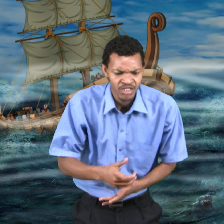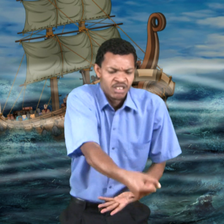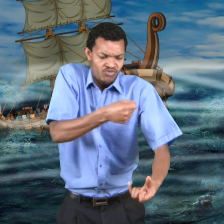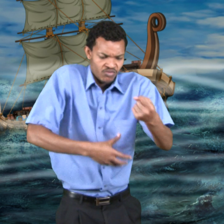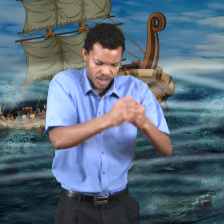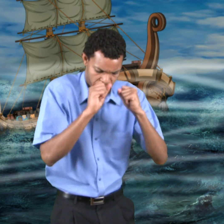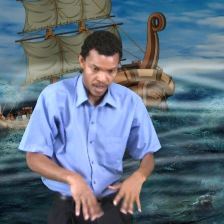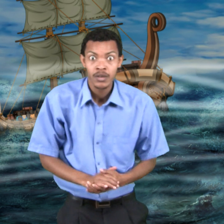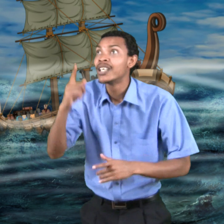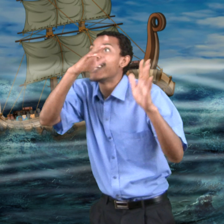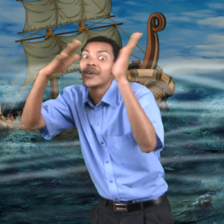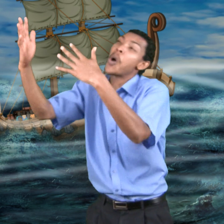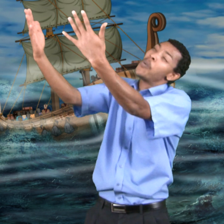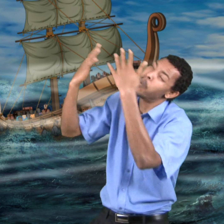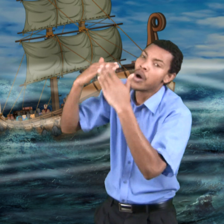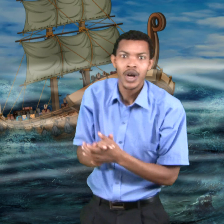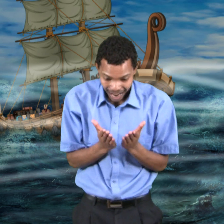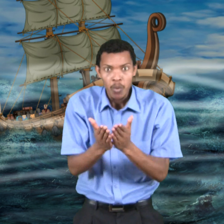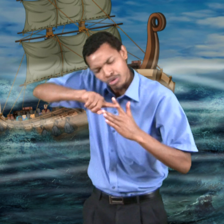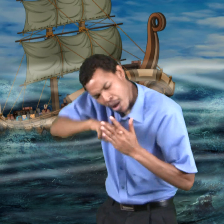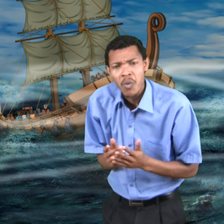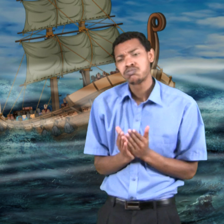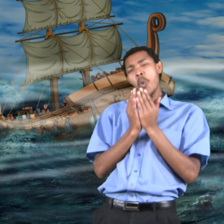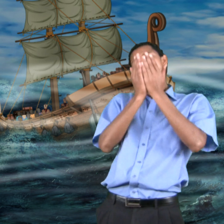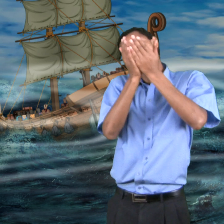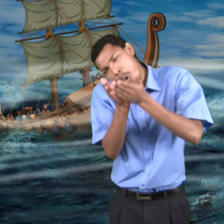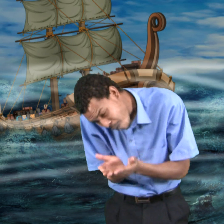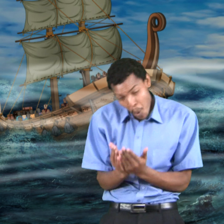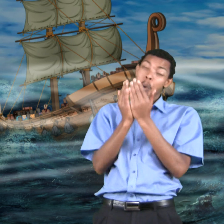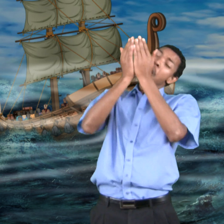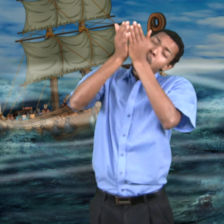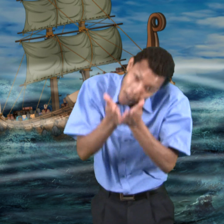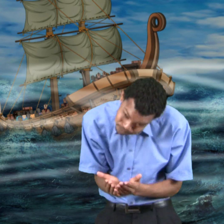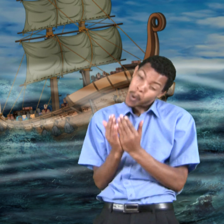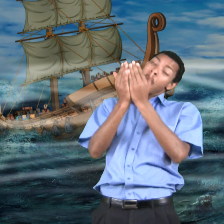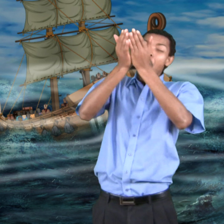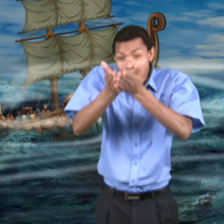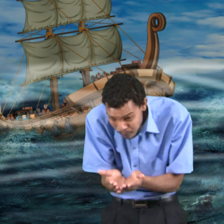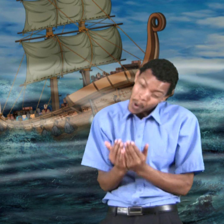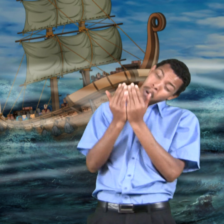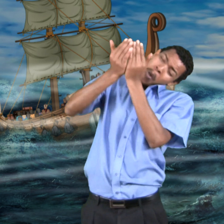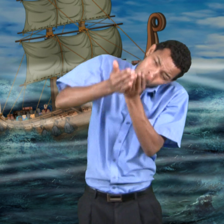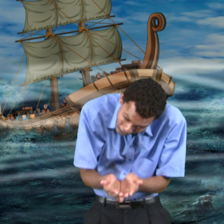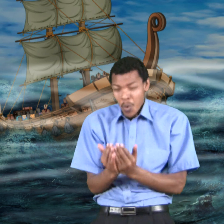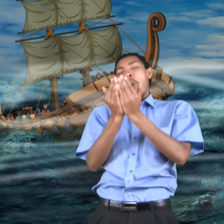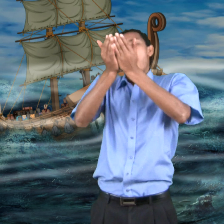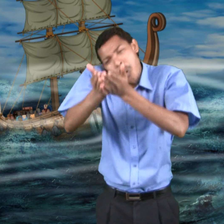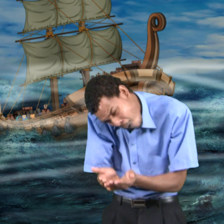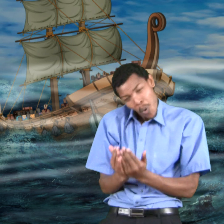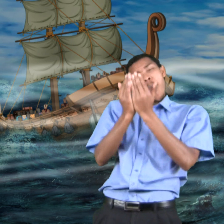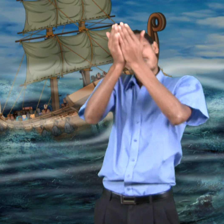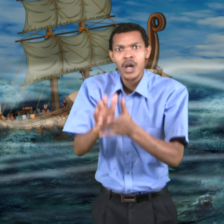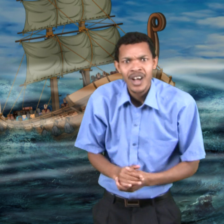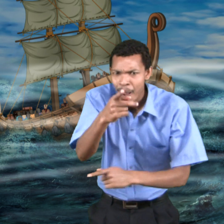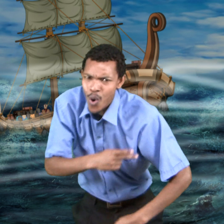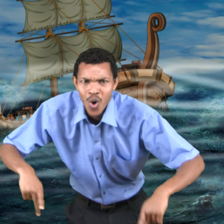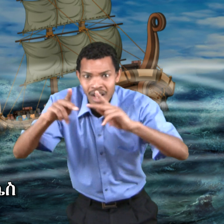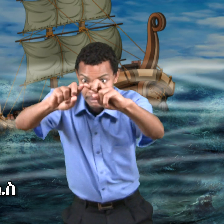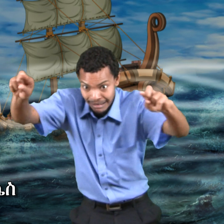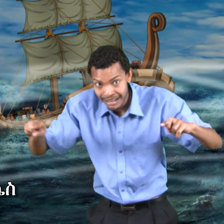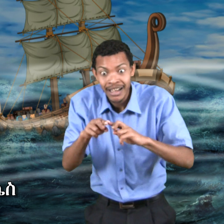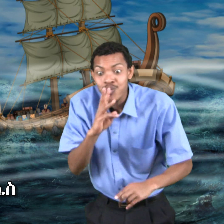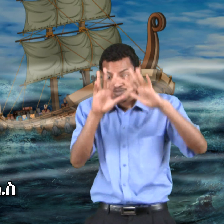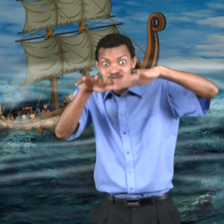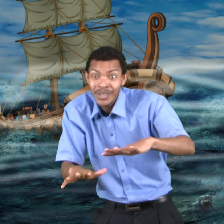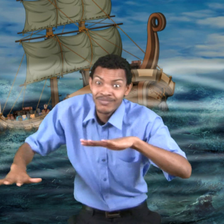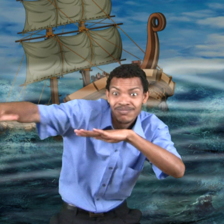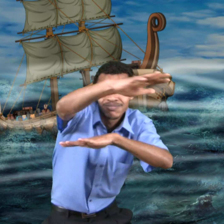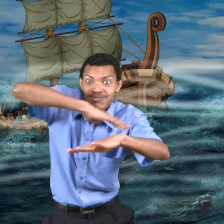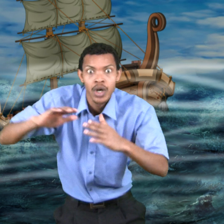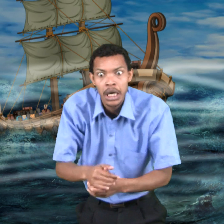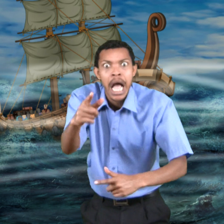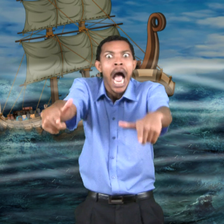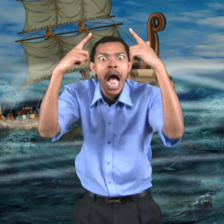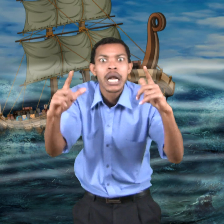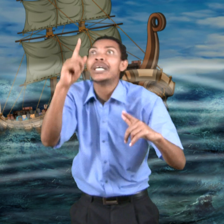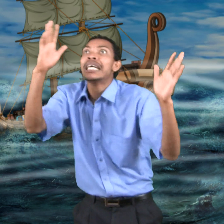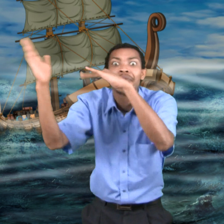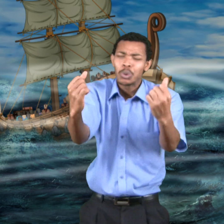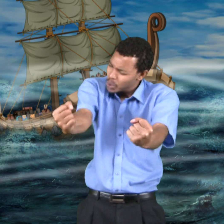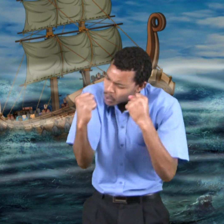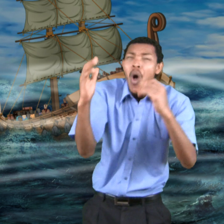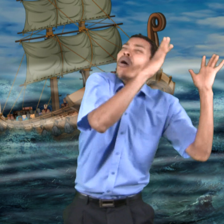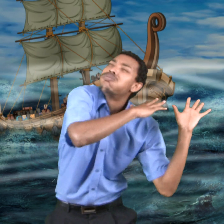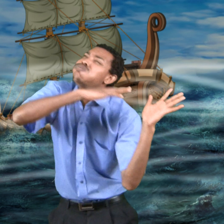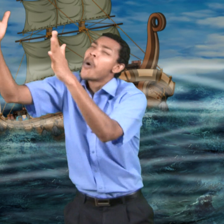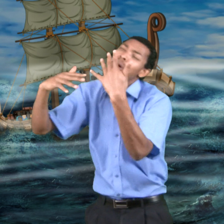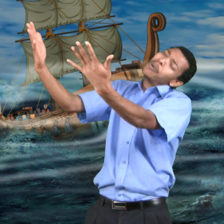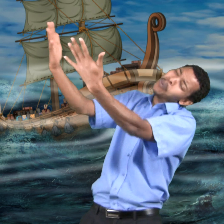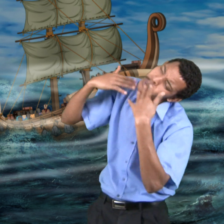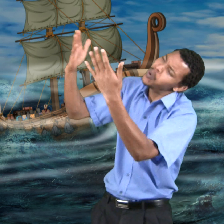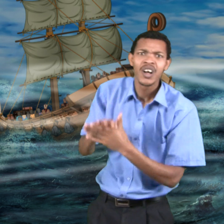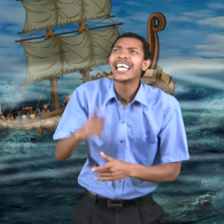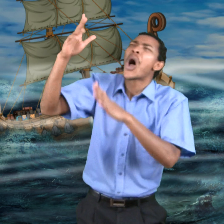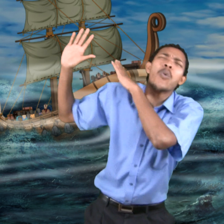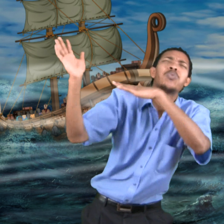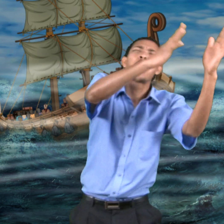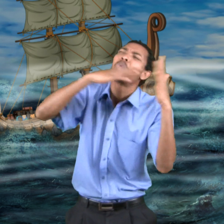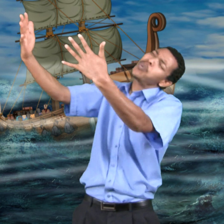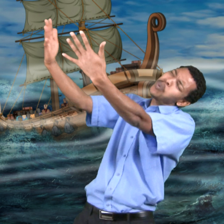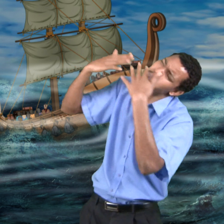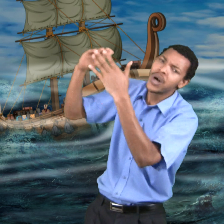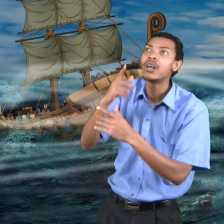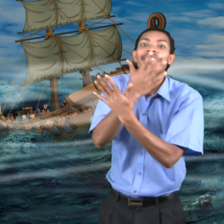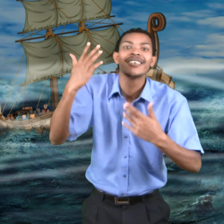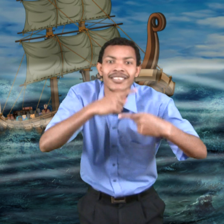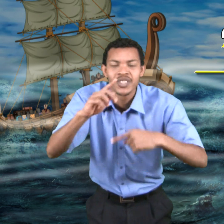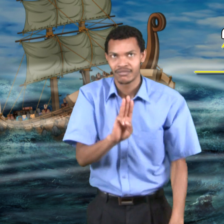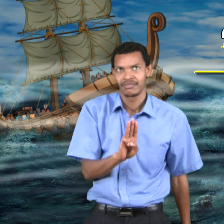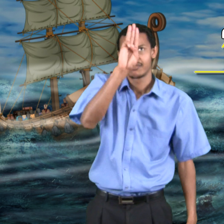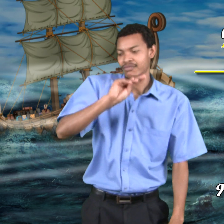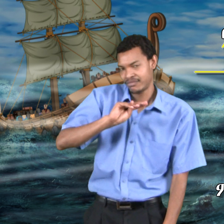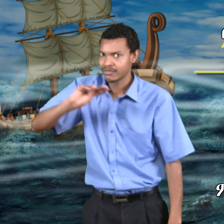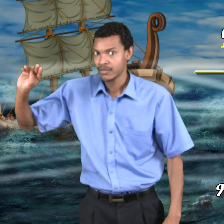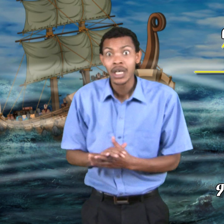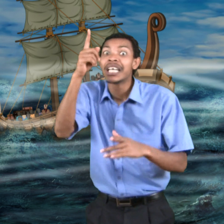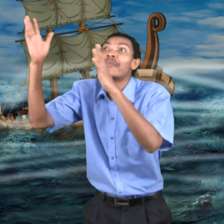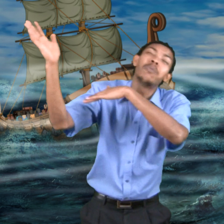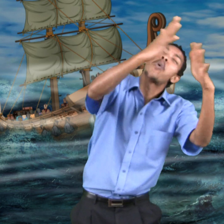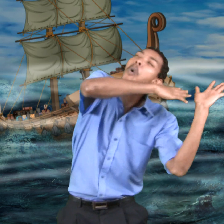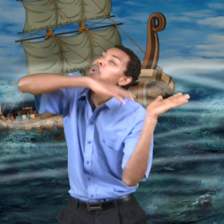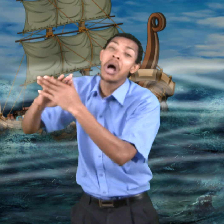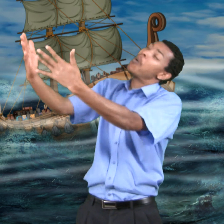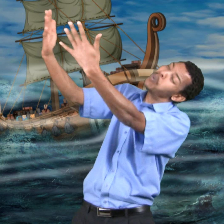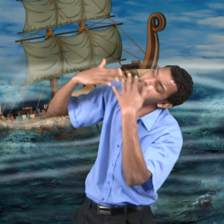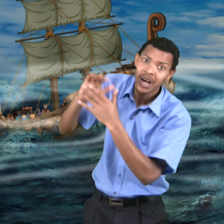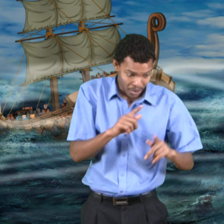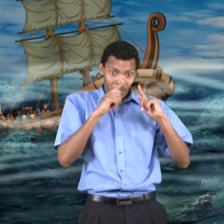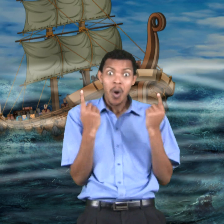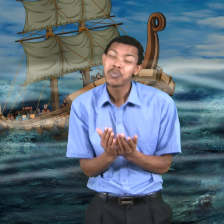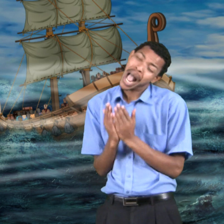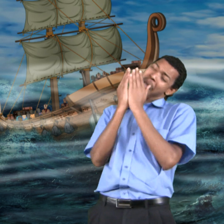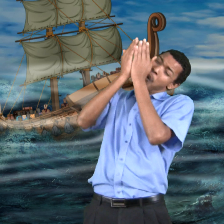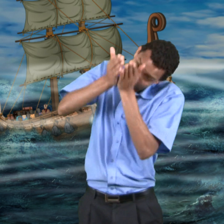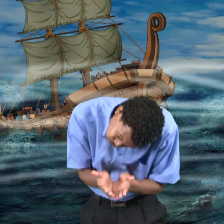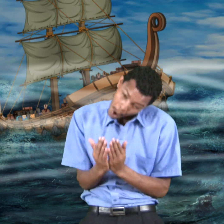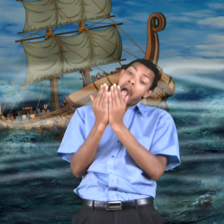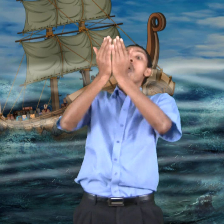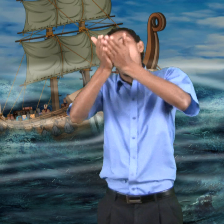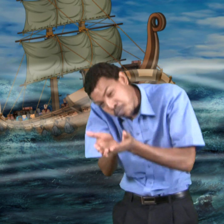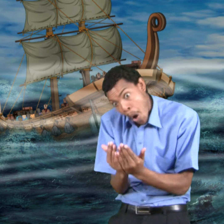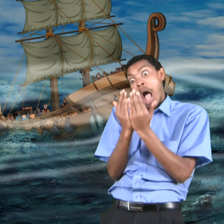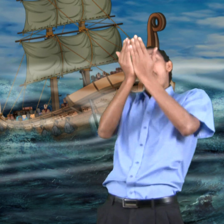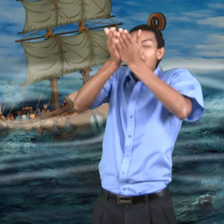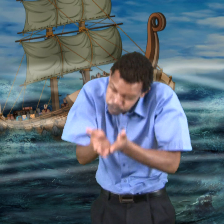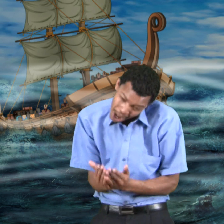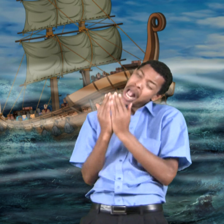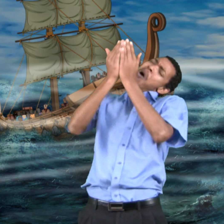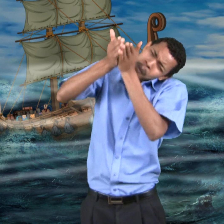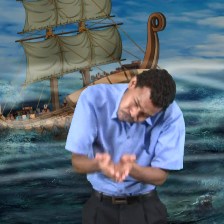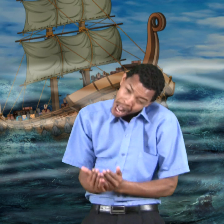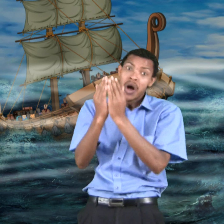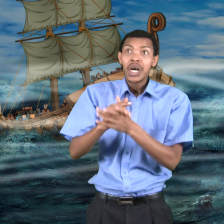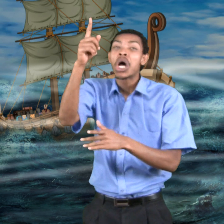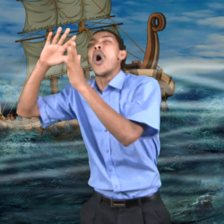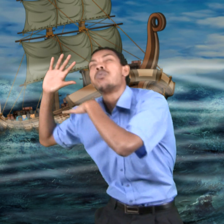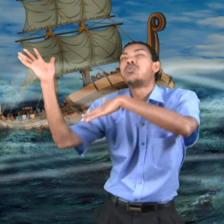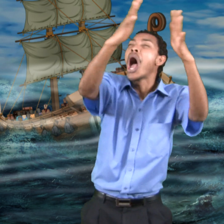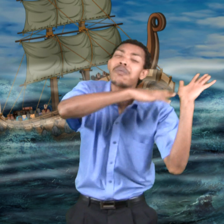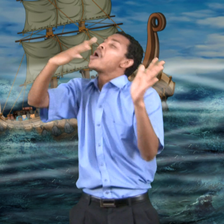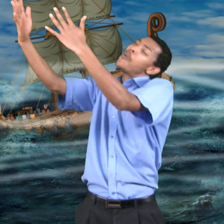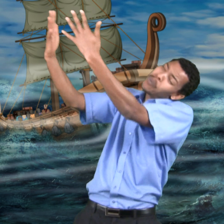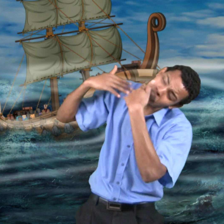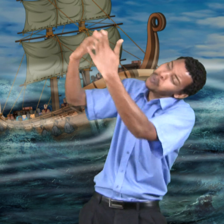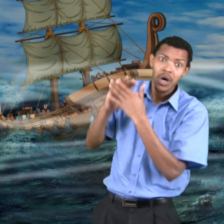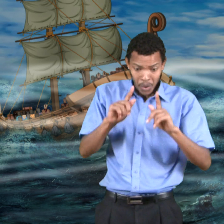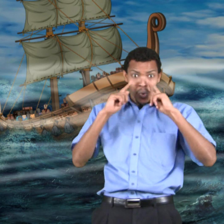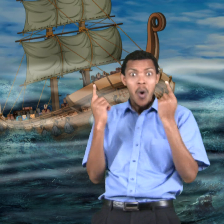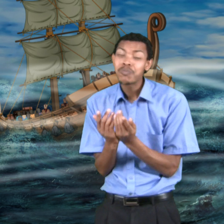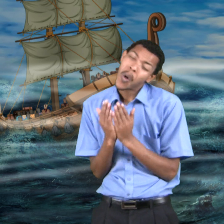But it was not long before a cyclone called the Northeaster swept down across the island.